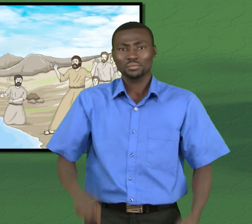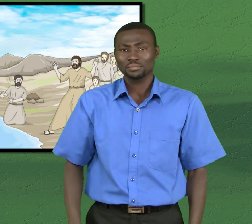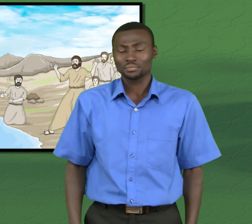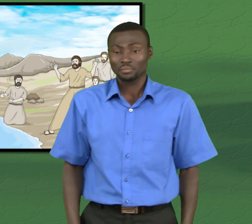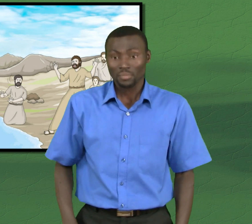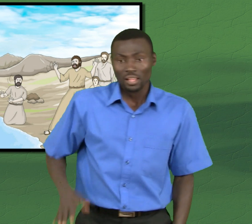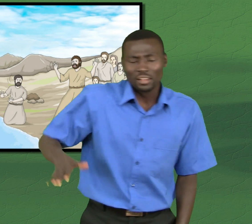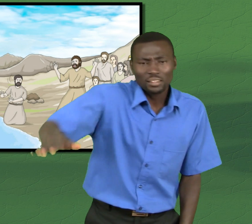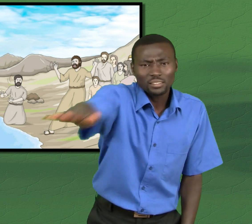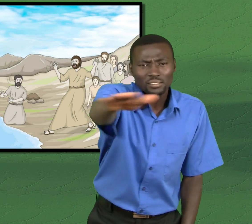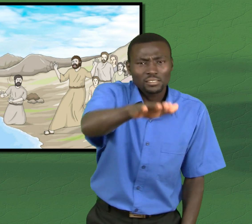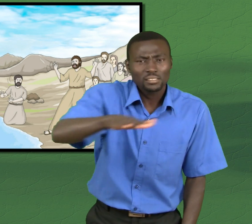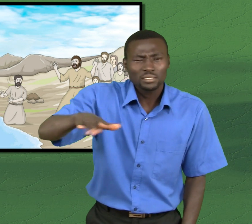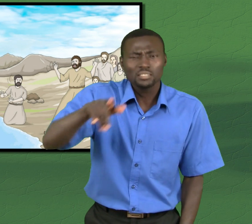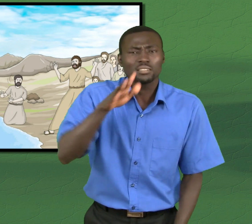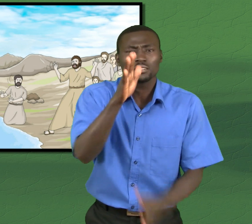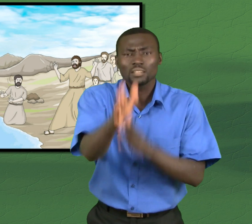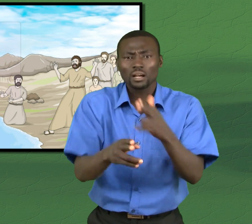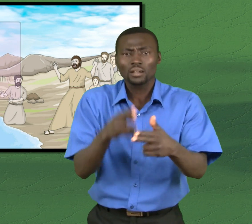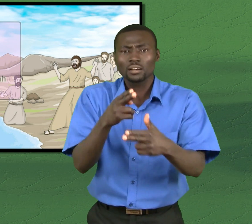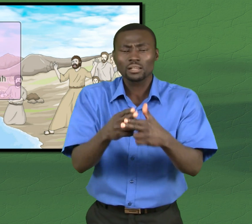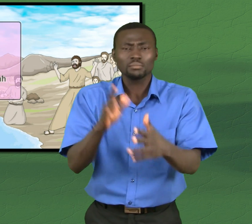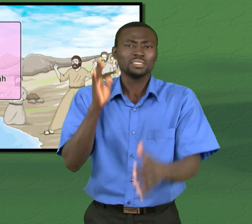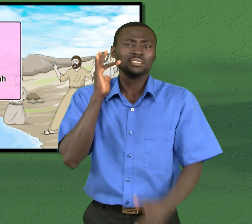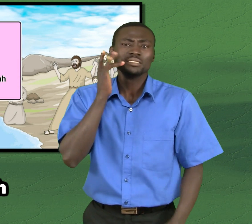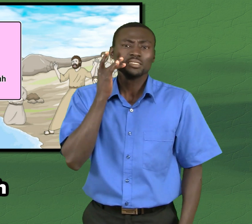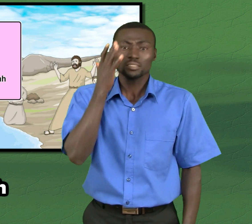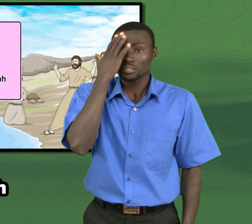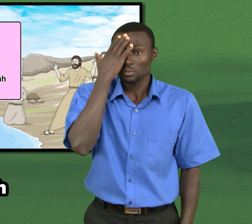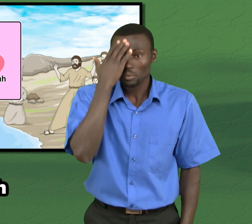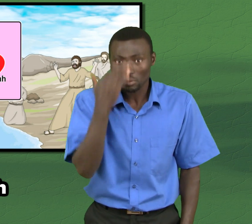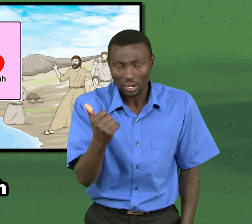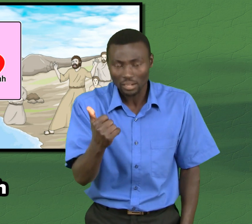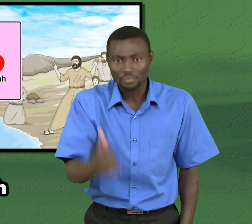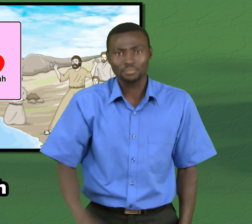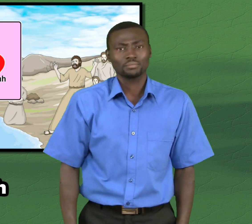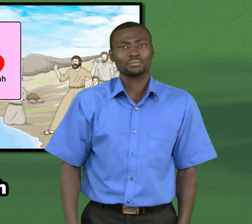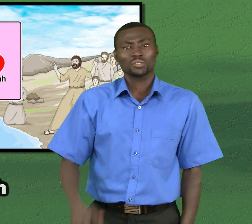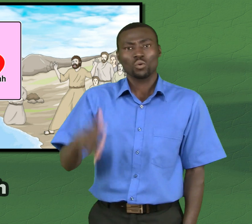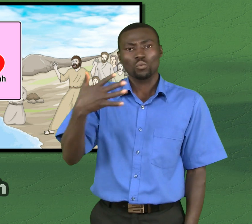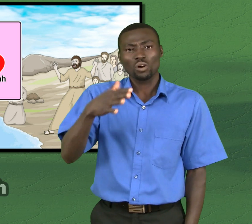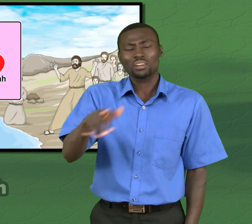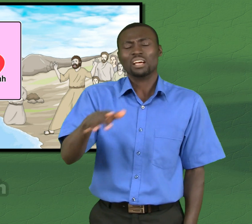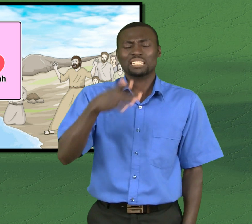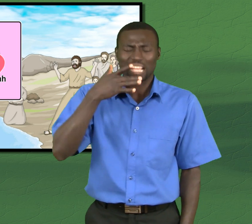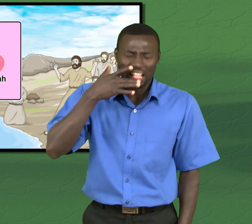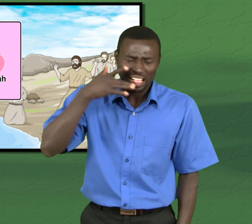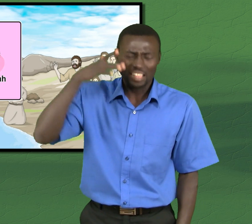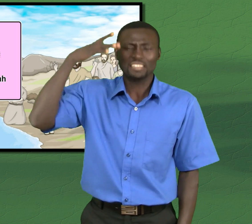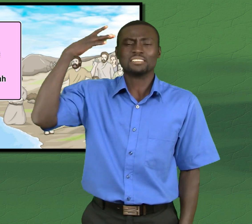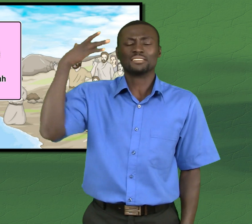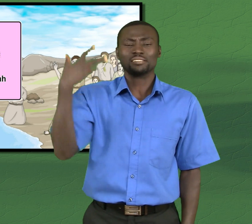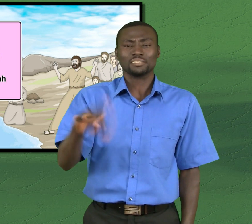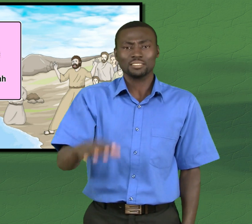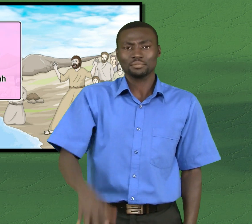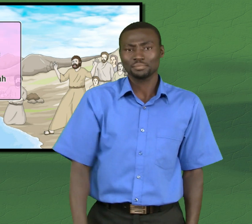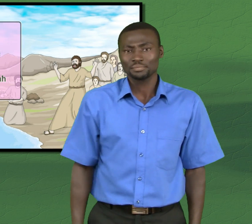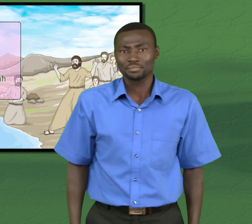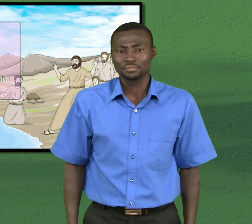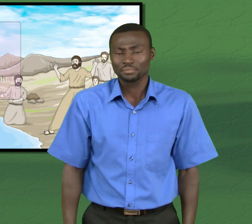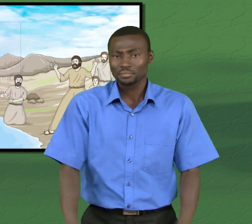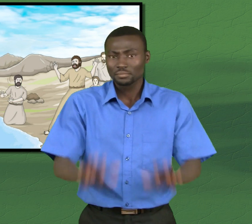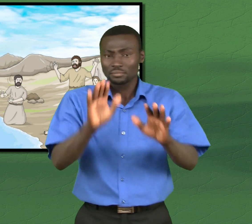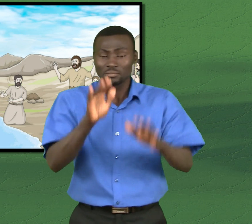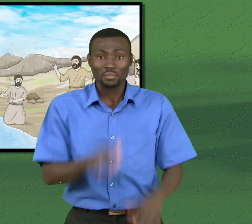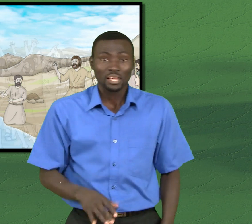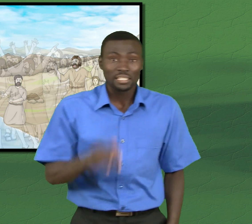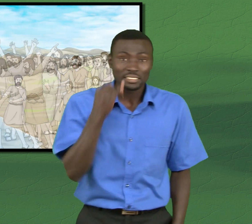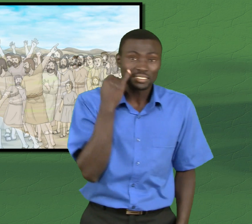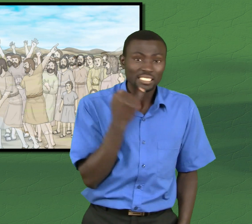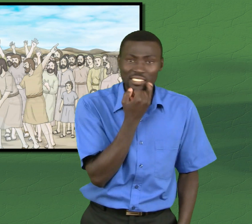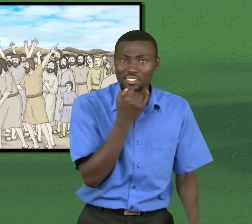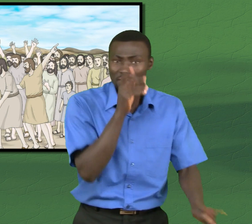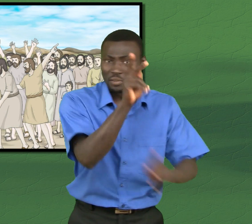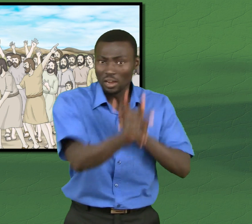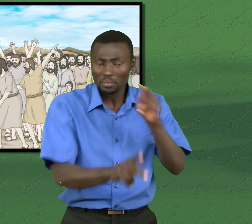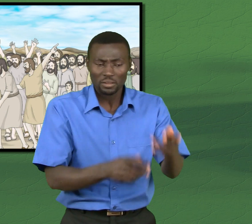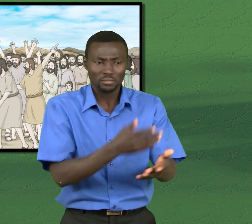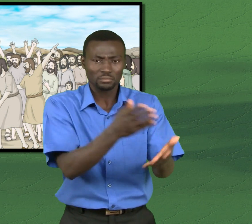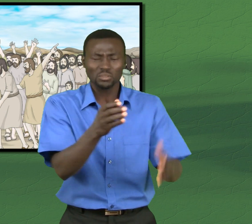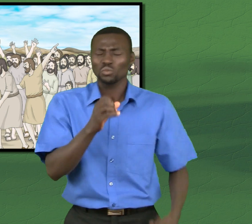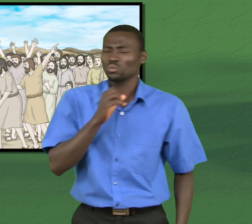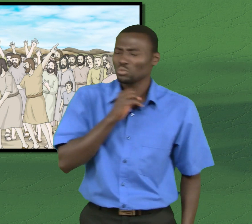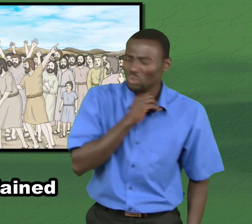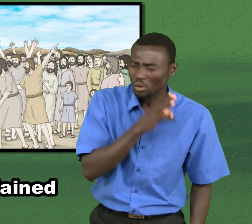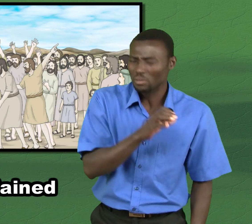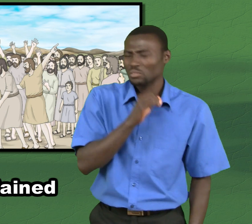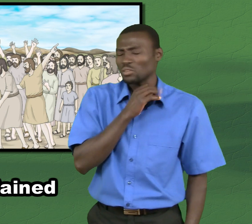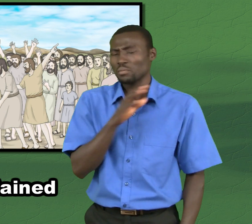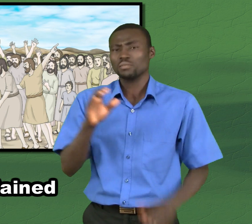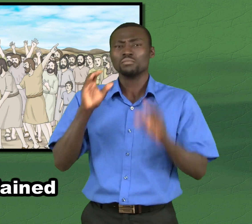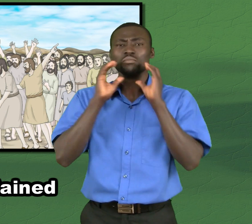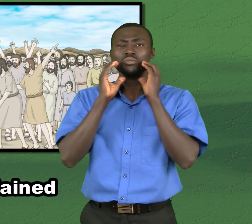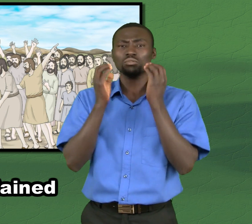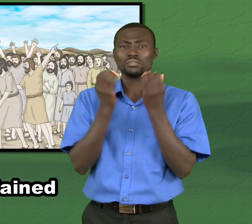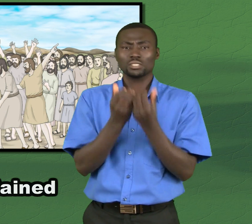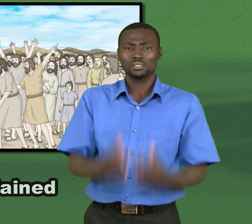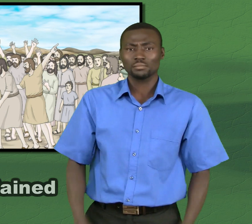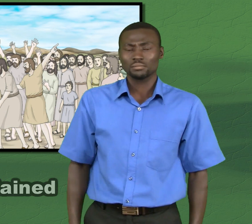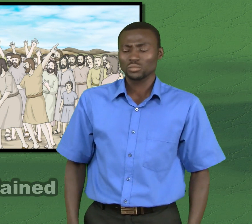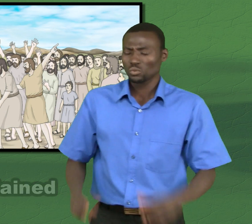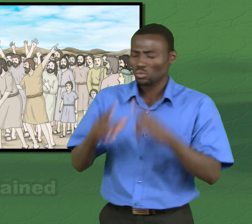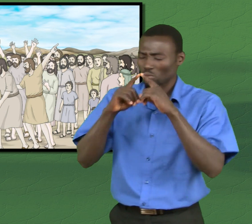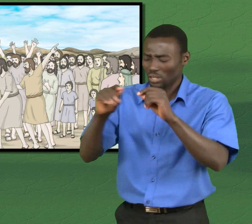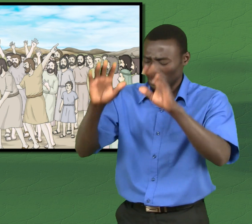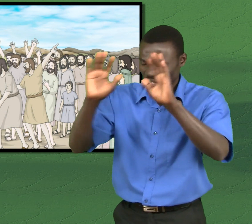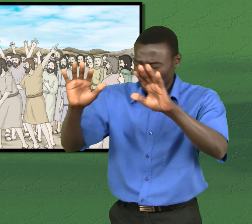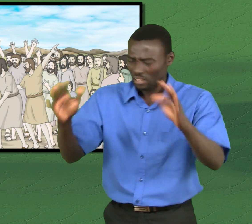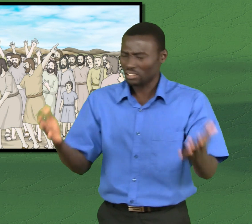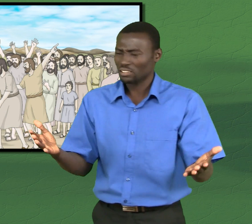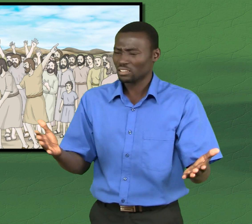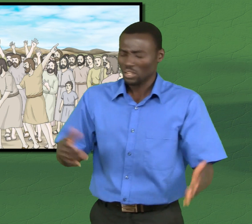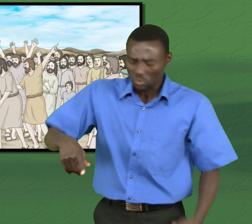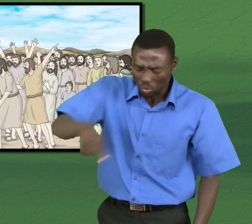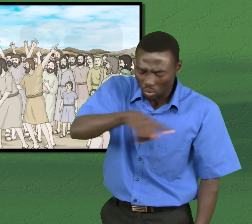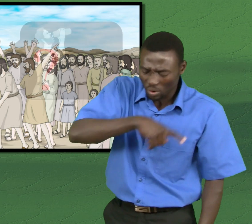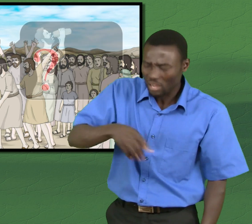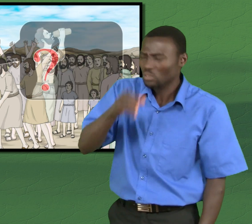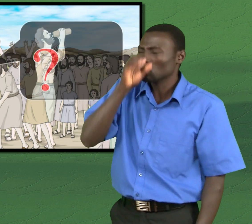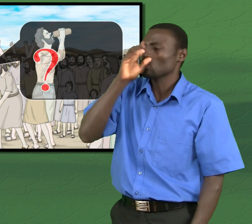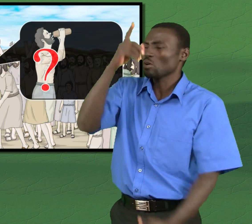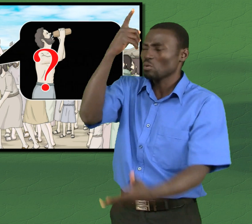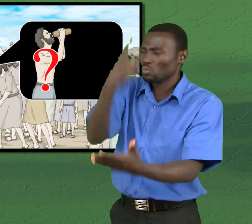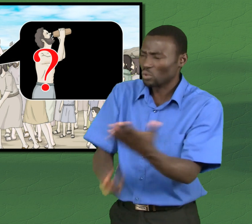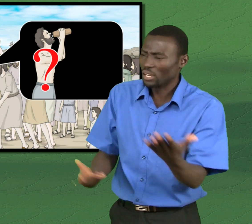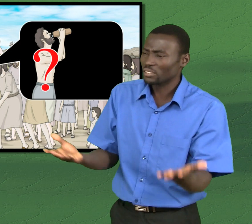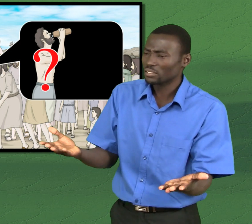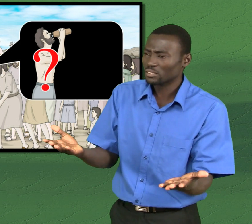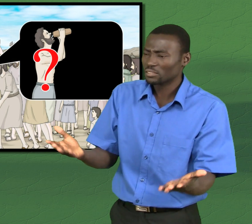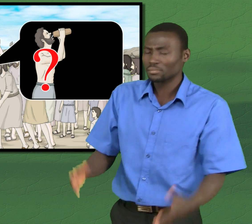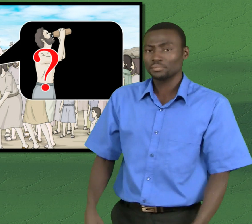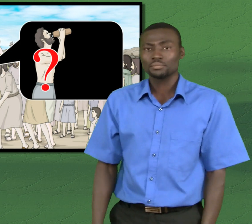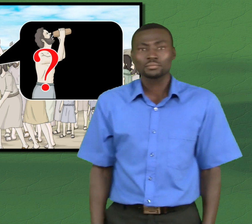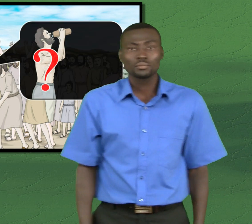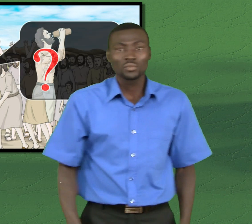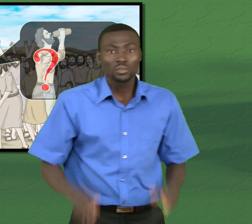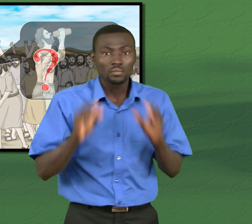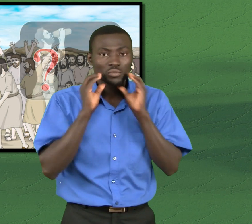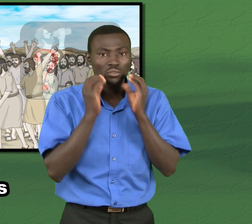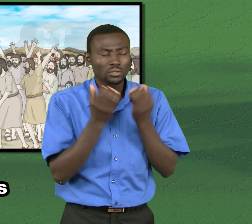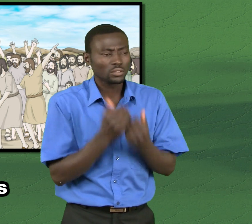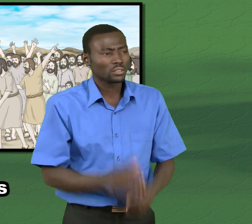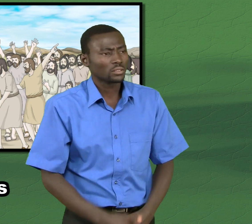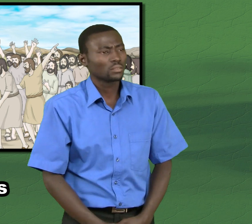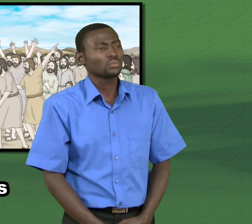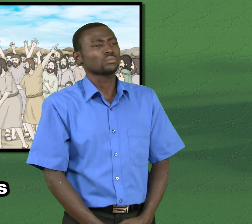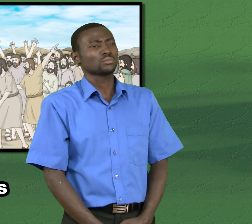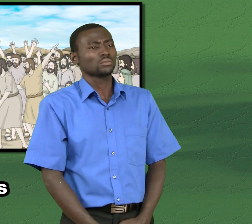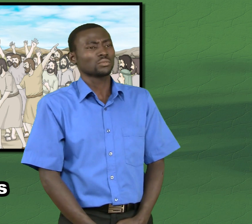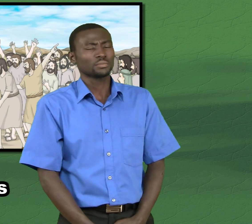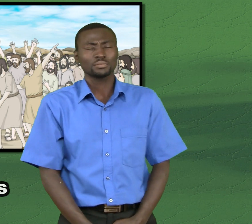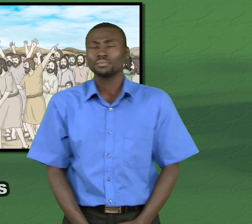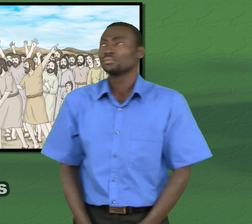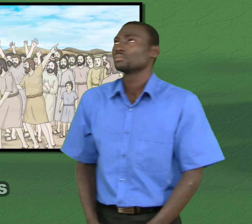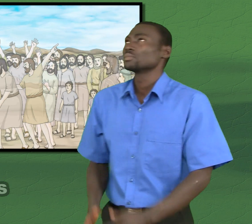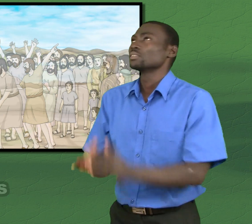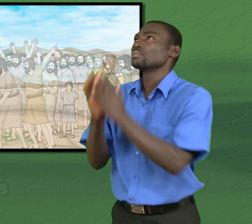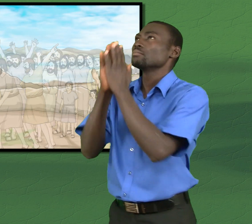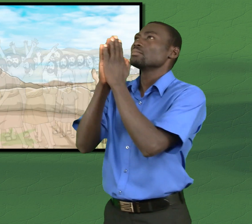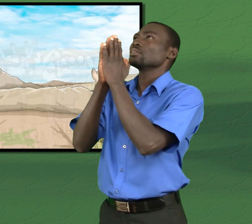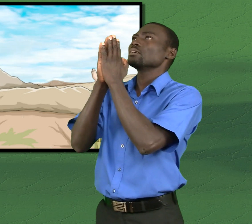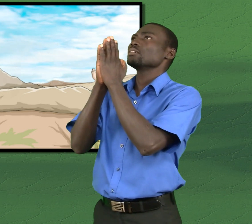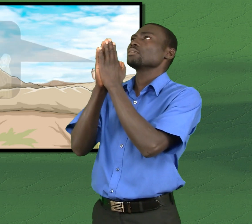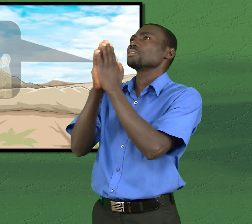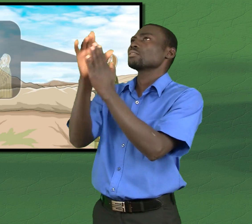(That is why it was named Marah.) So the people grumbled against Moses, saying, “What are we to drink?”